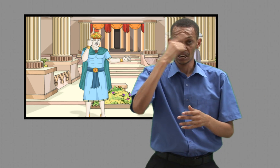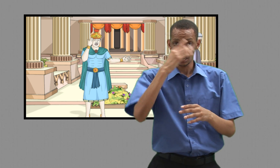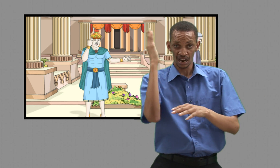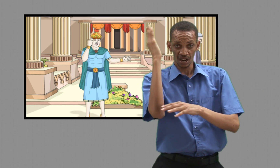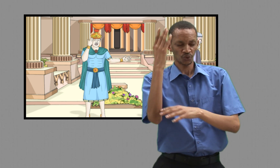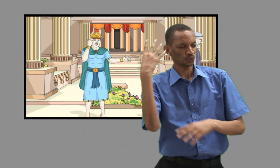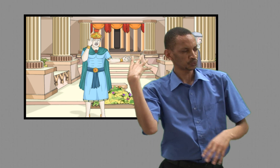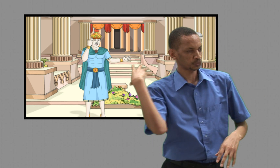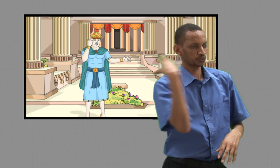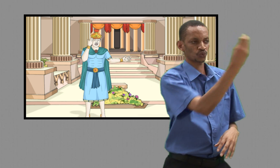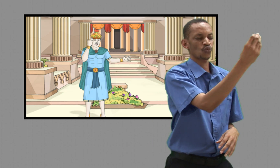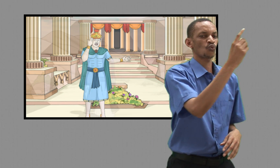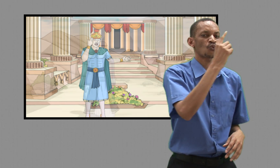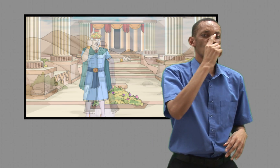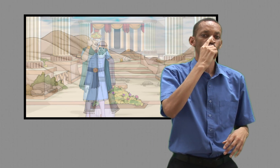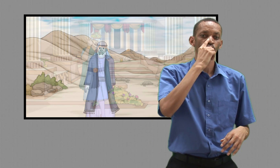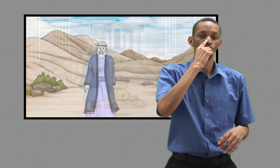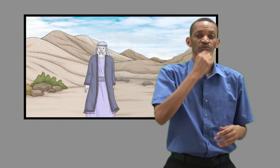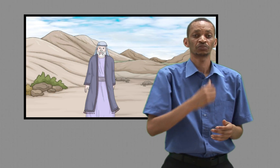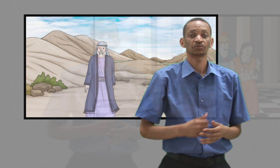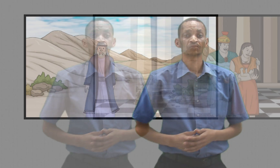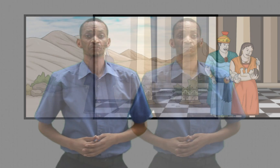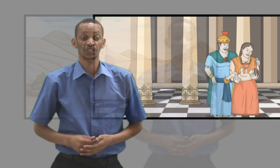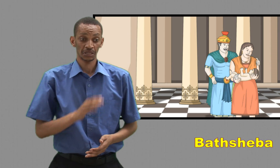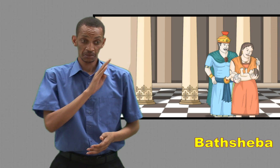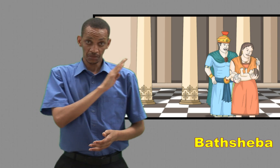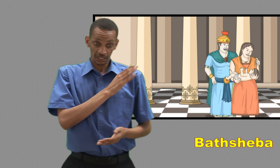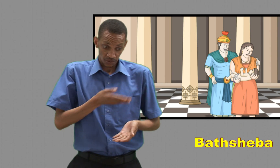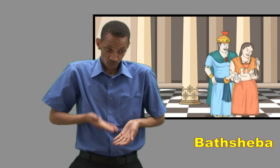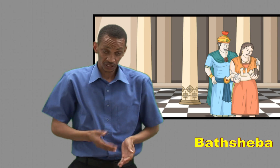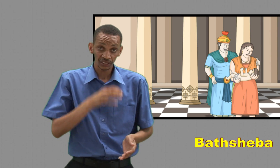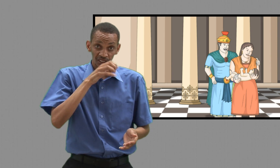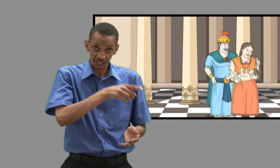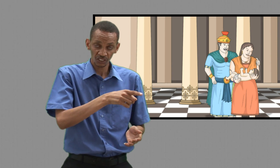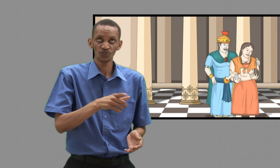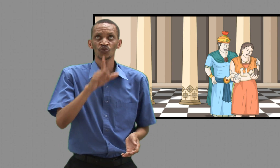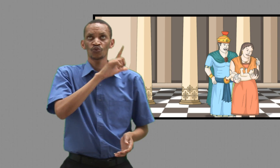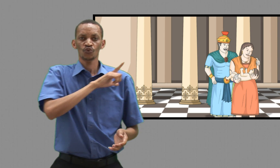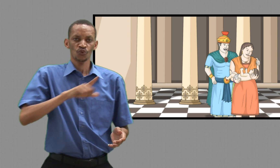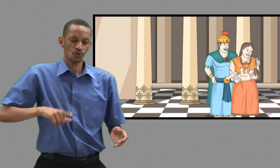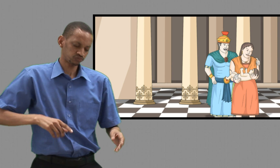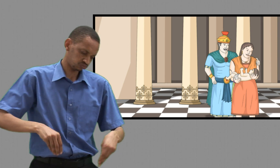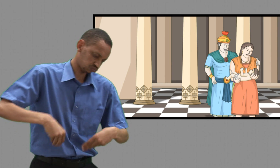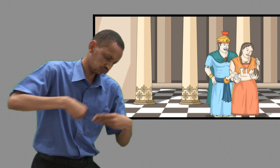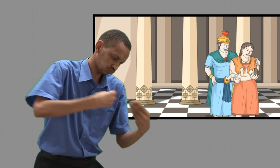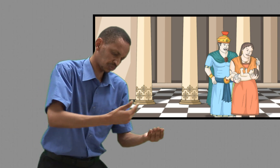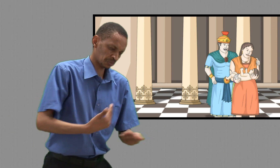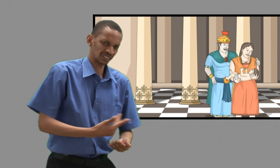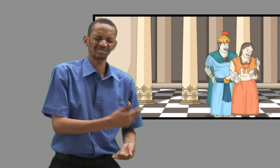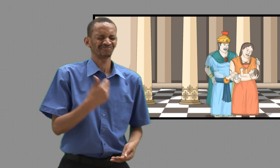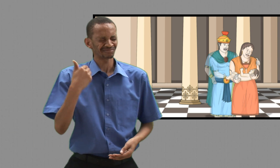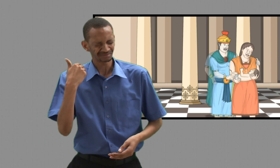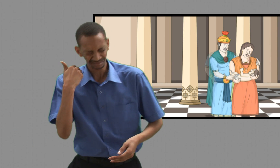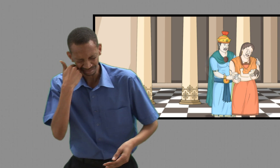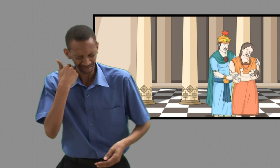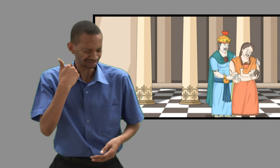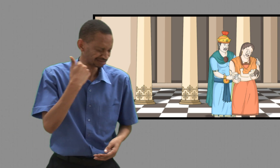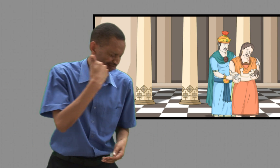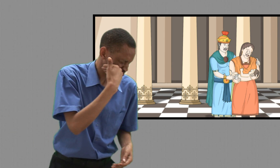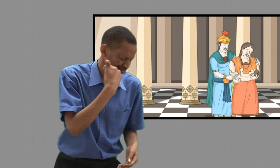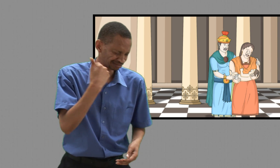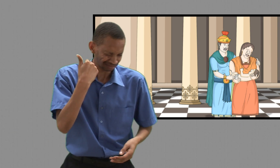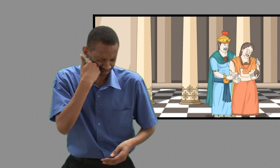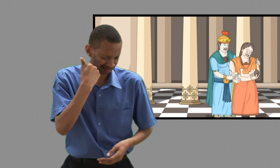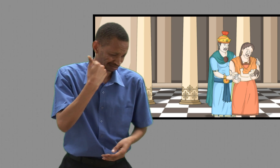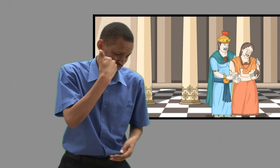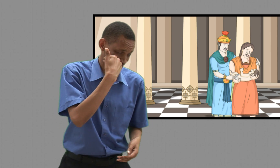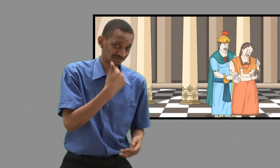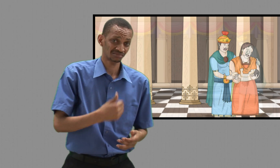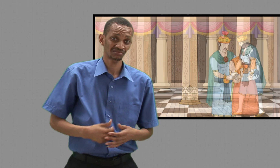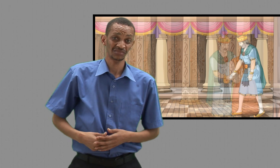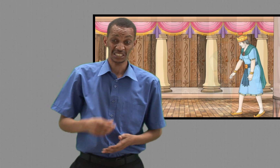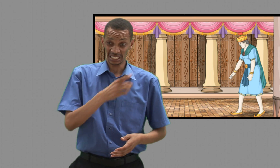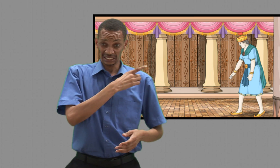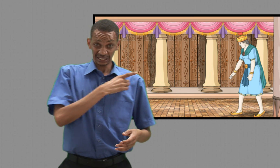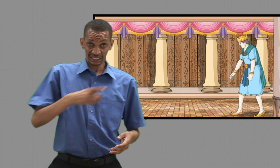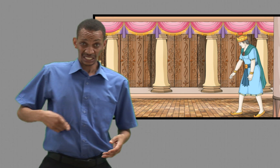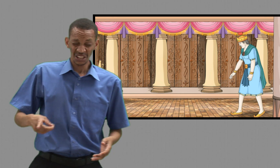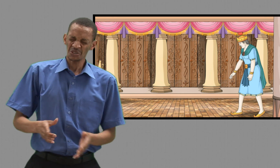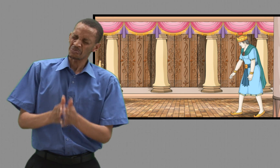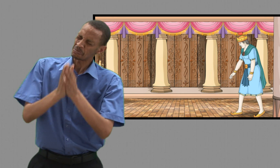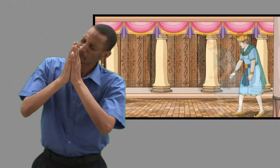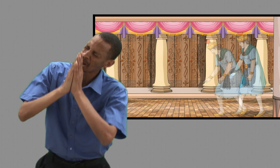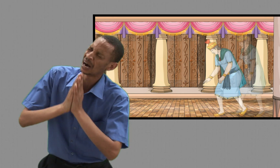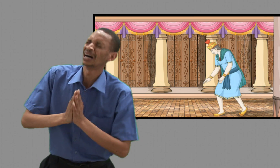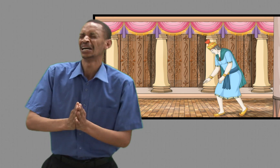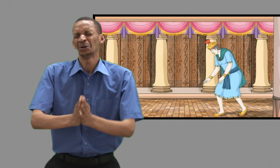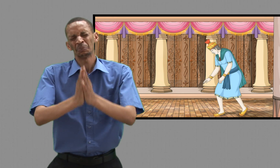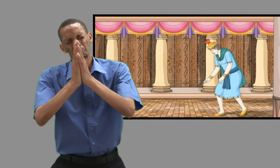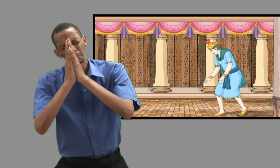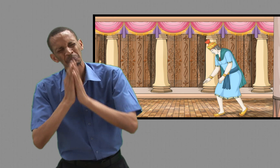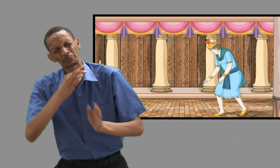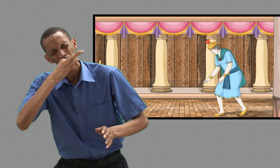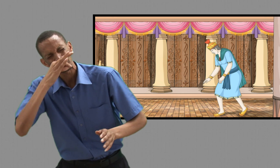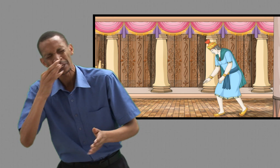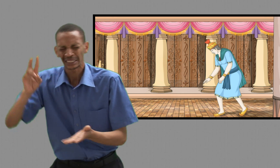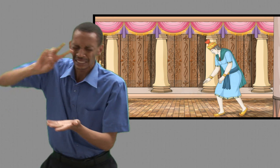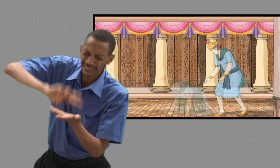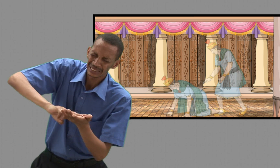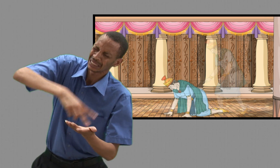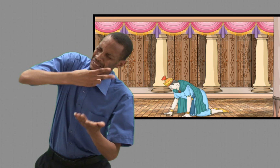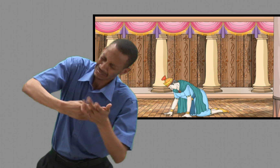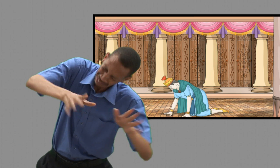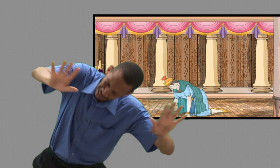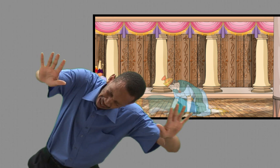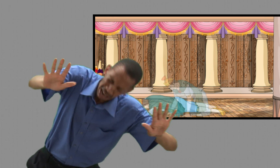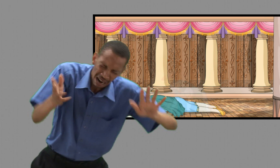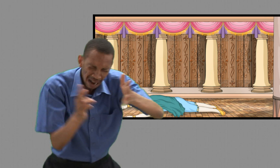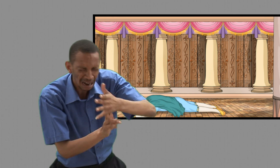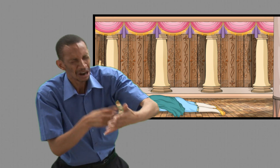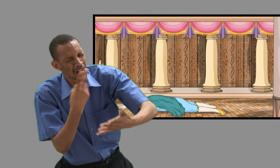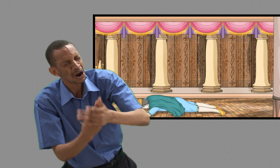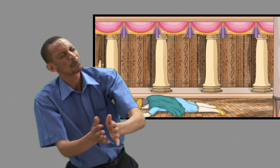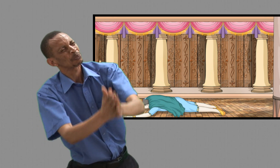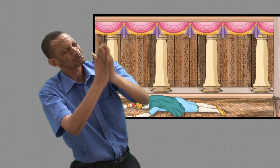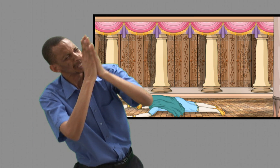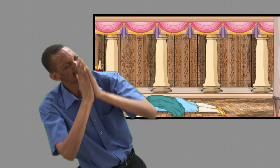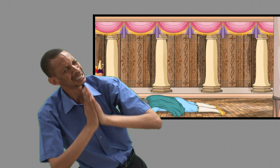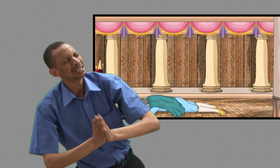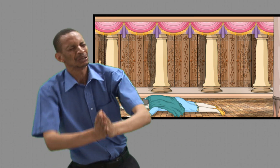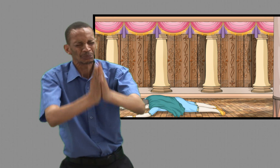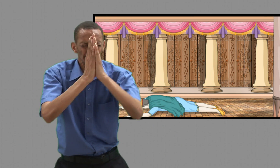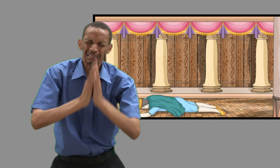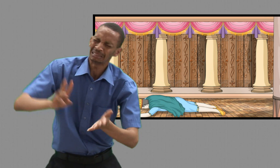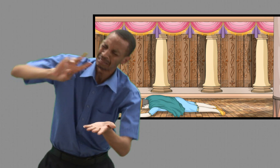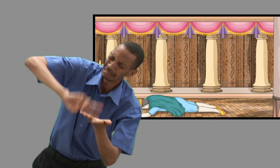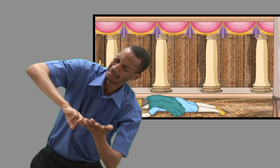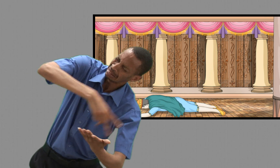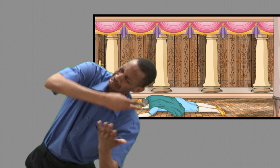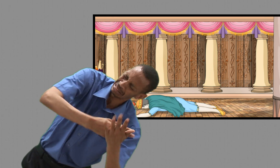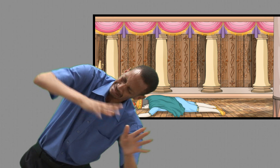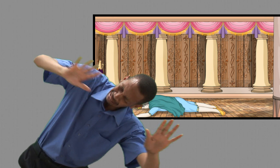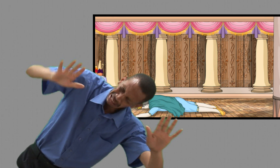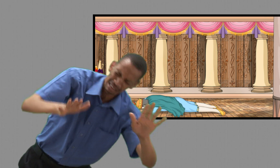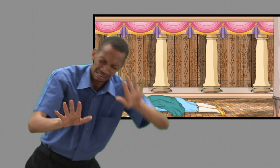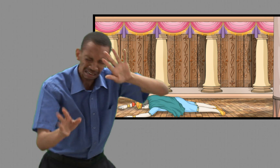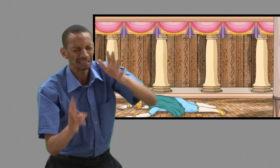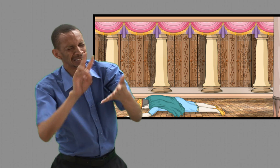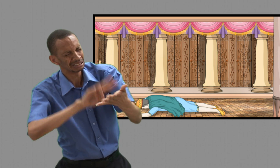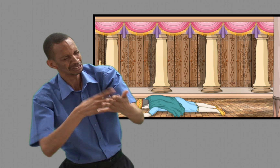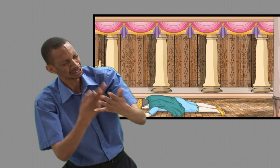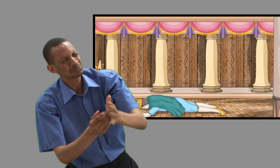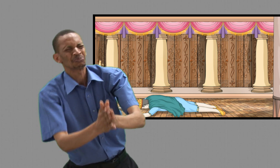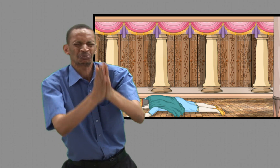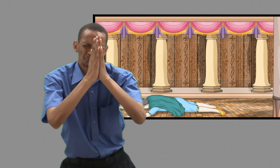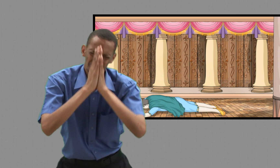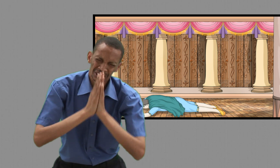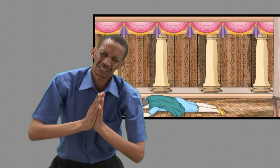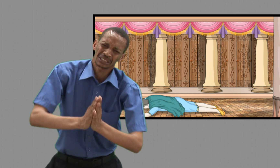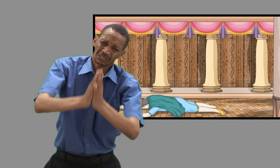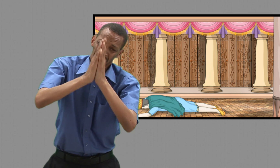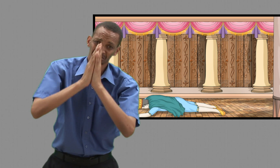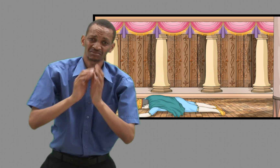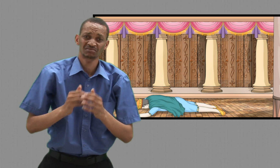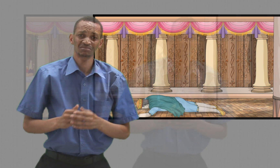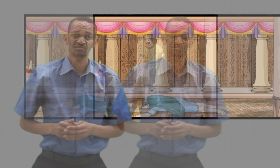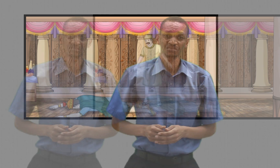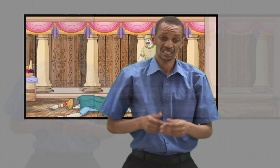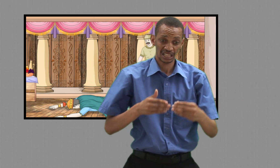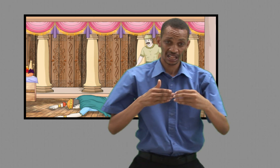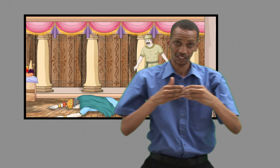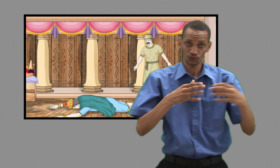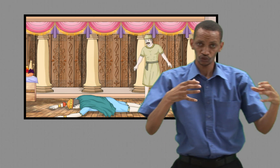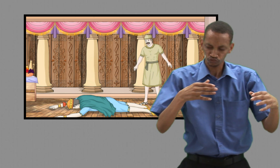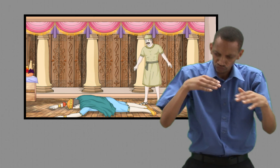After Nathan had gone home, the LORD struck the child that Uriah’s wife had borne to David, and he became ill. David pleaded with God for the boy. He fasted and went into his house and spent the night lying in sackcloth on the ground.